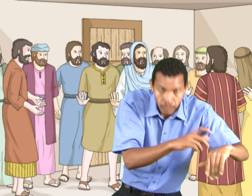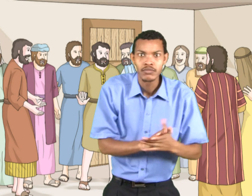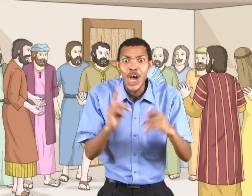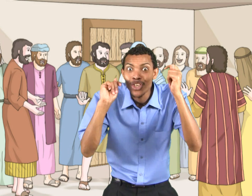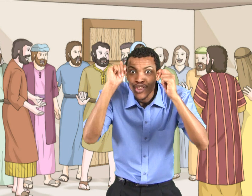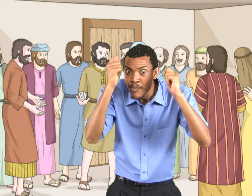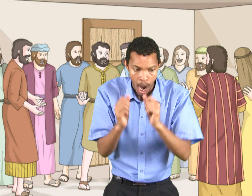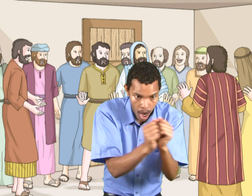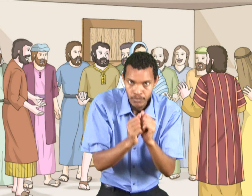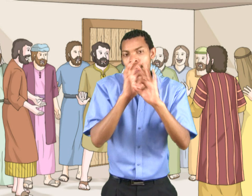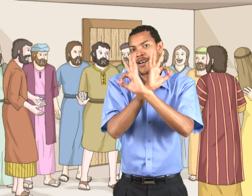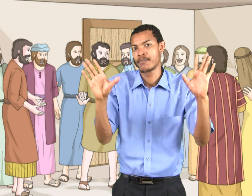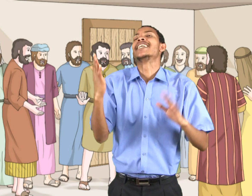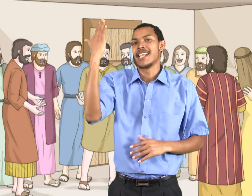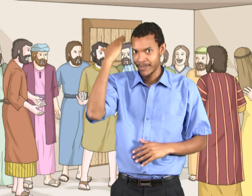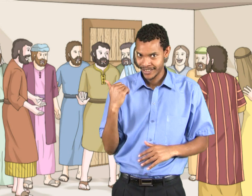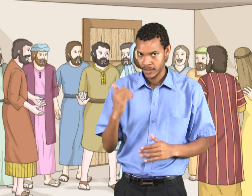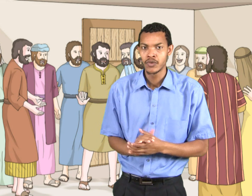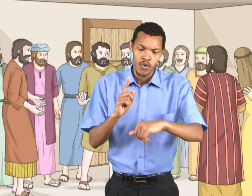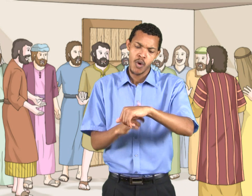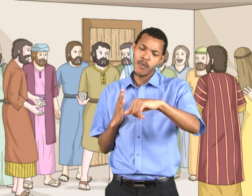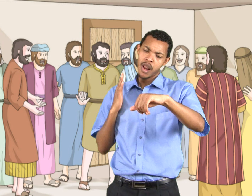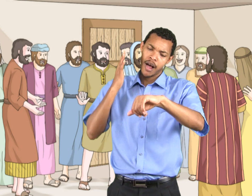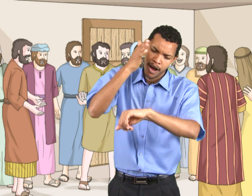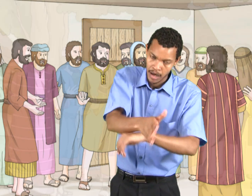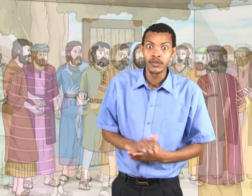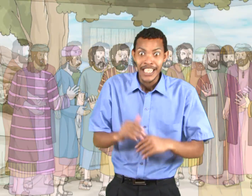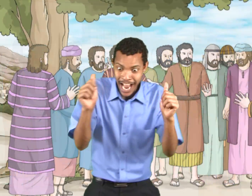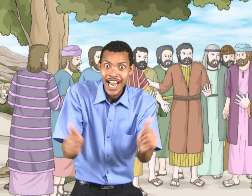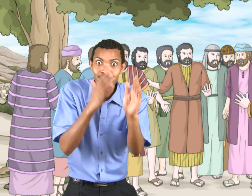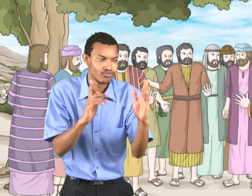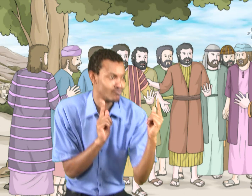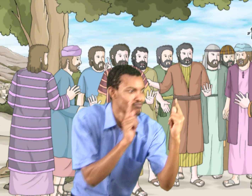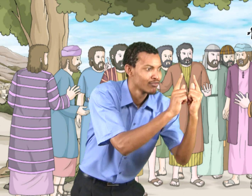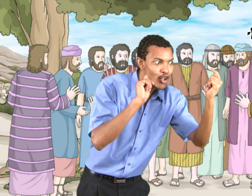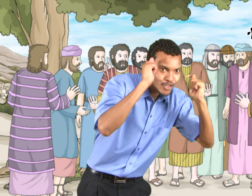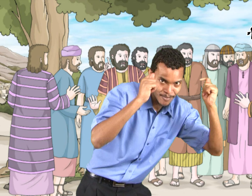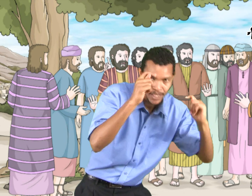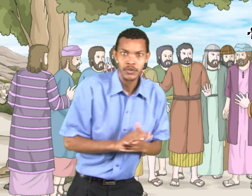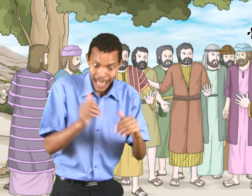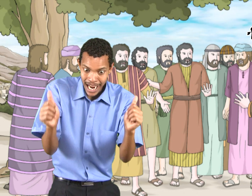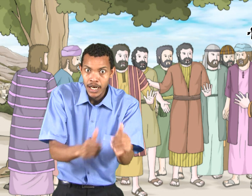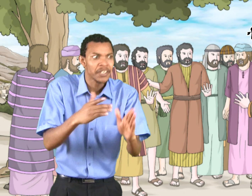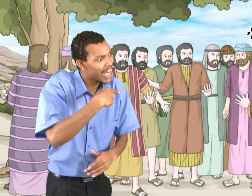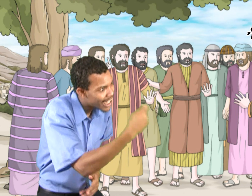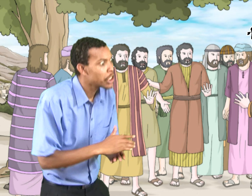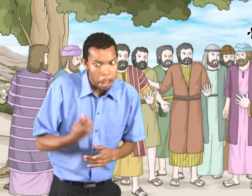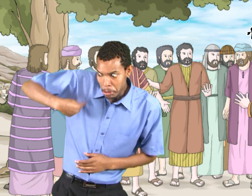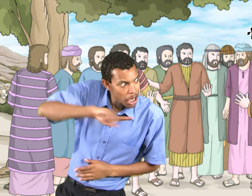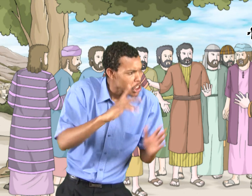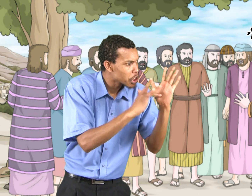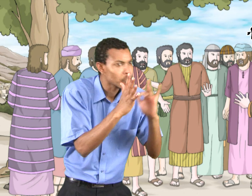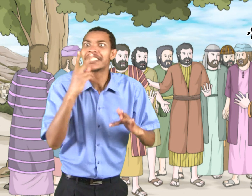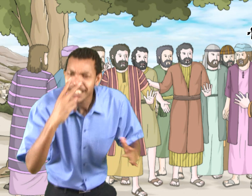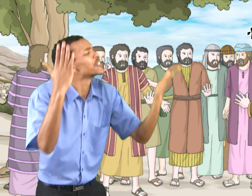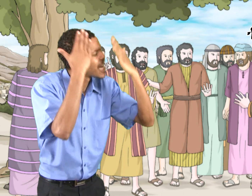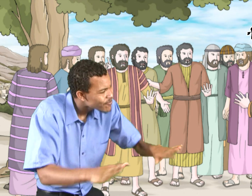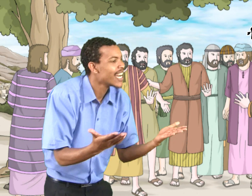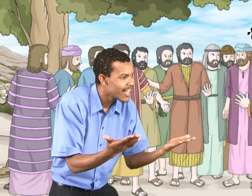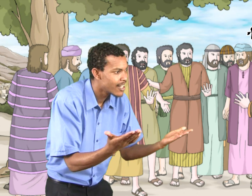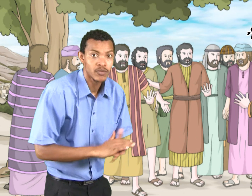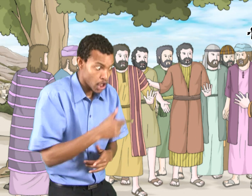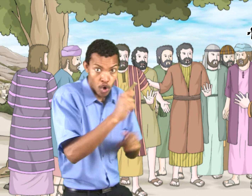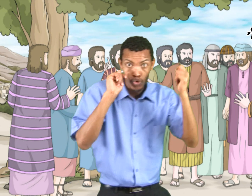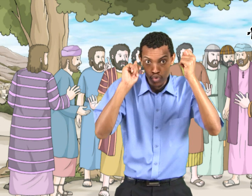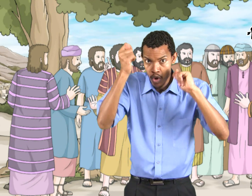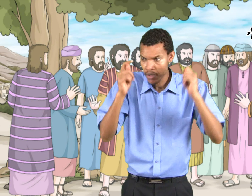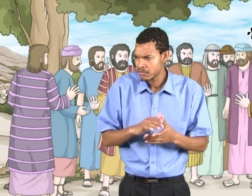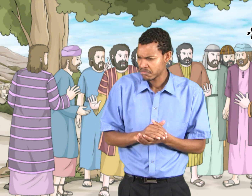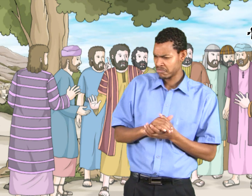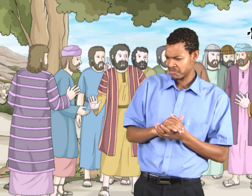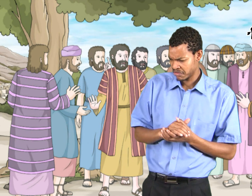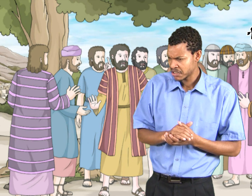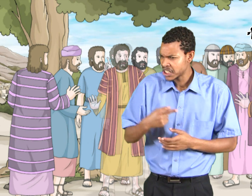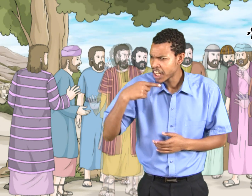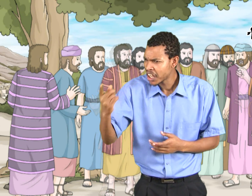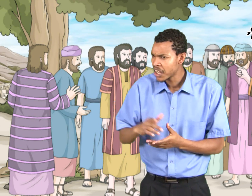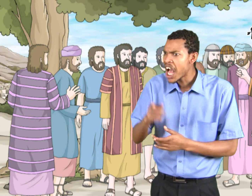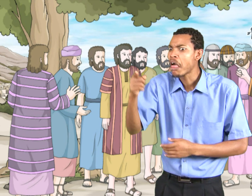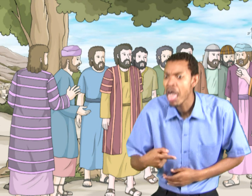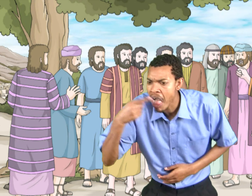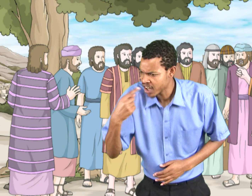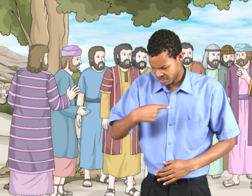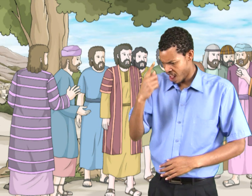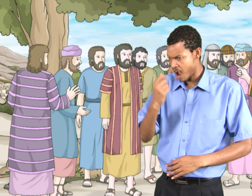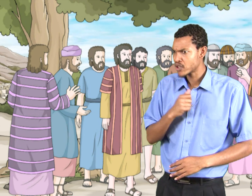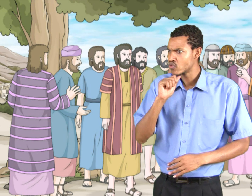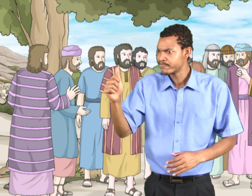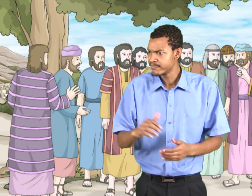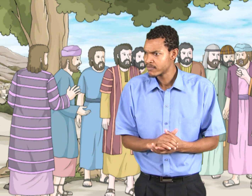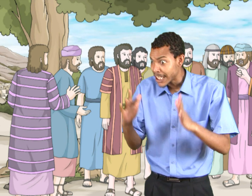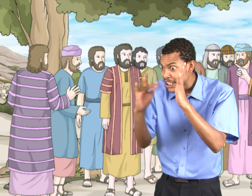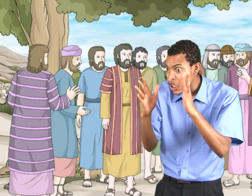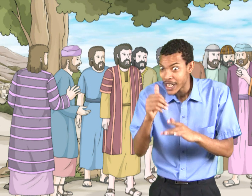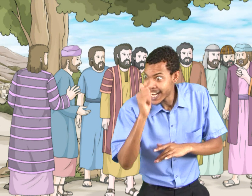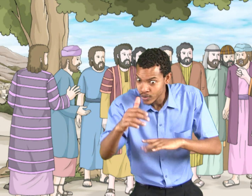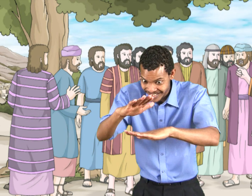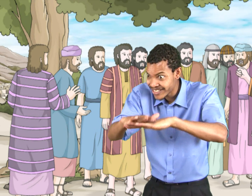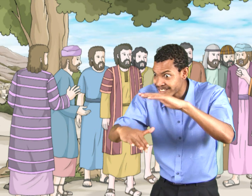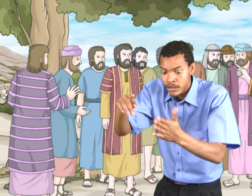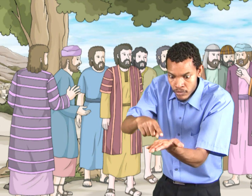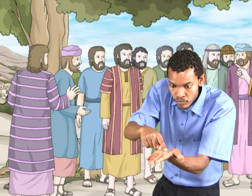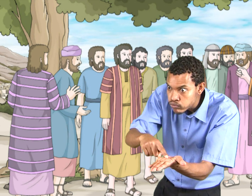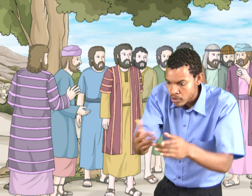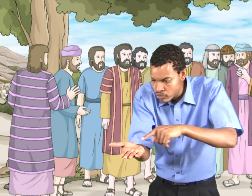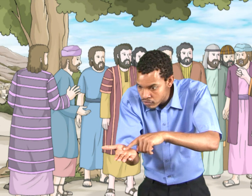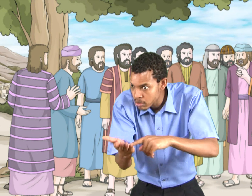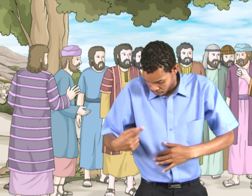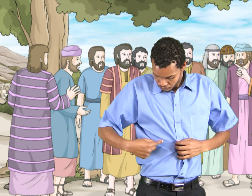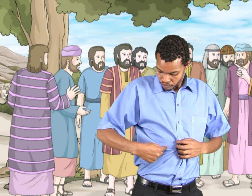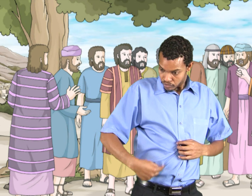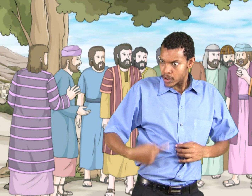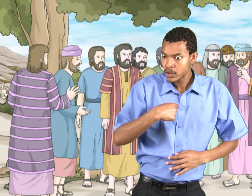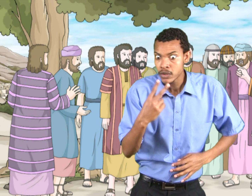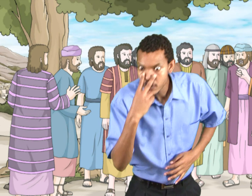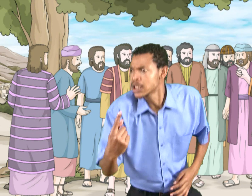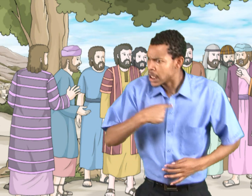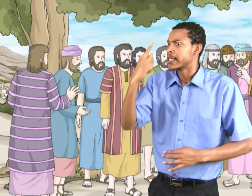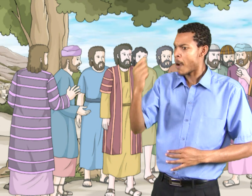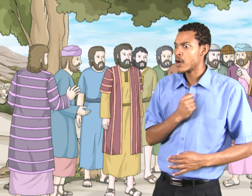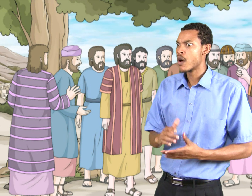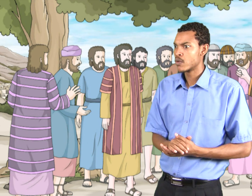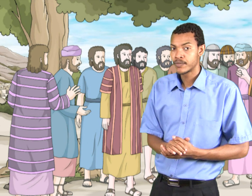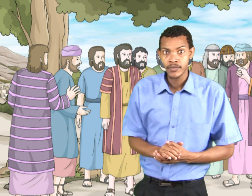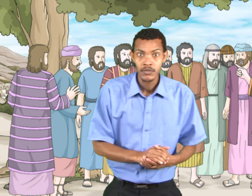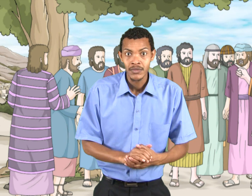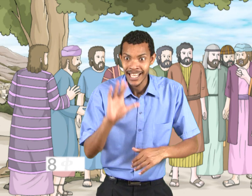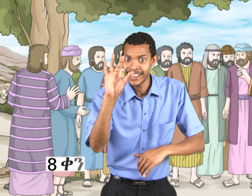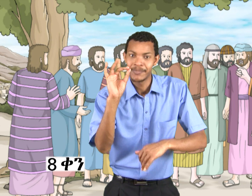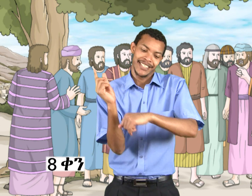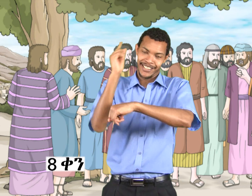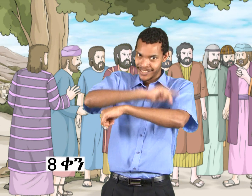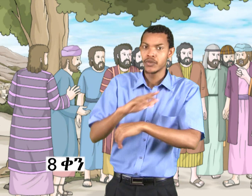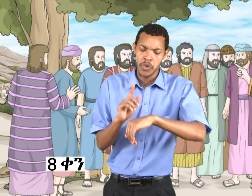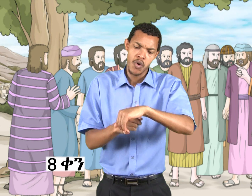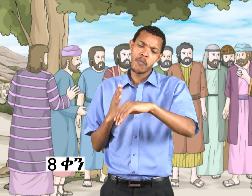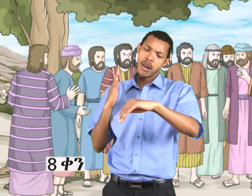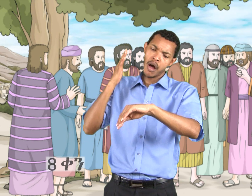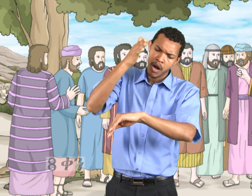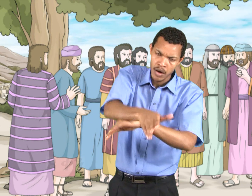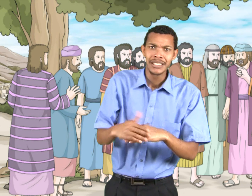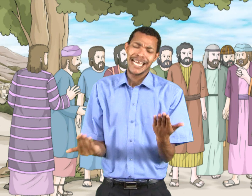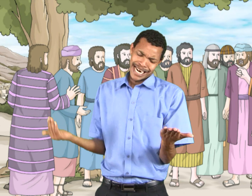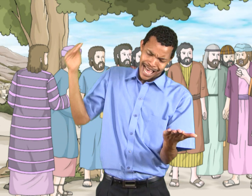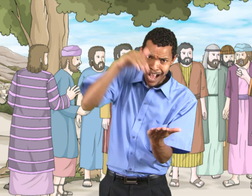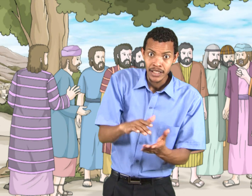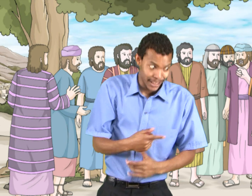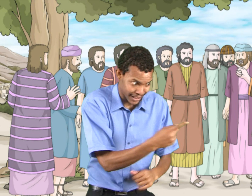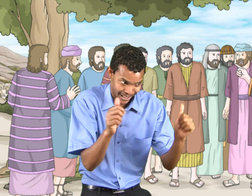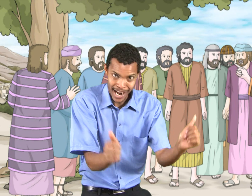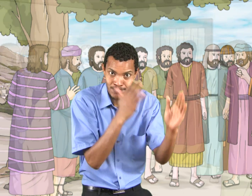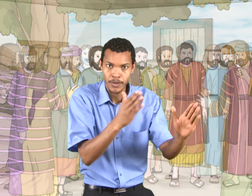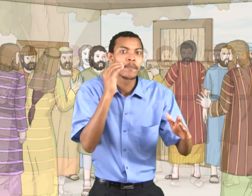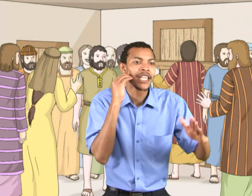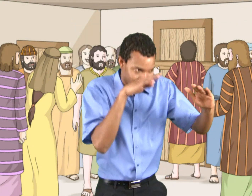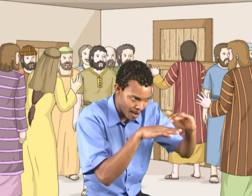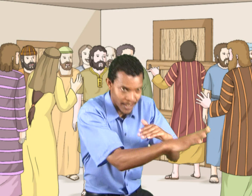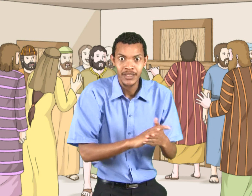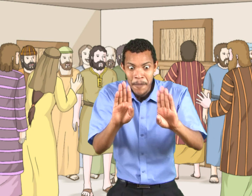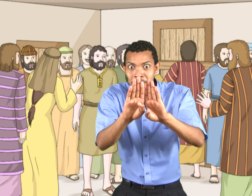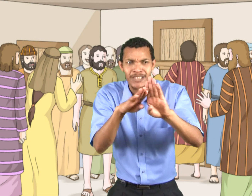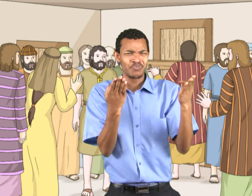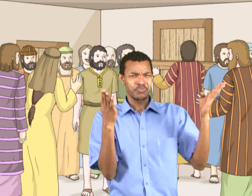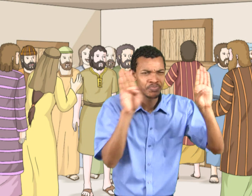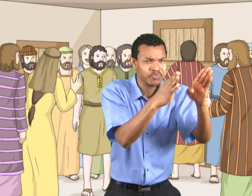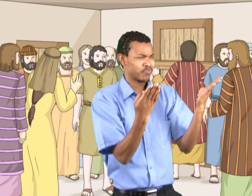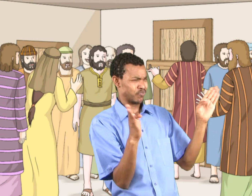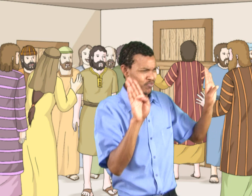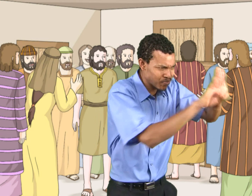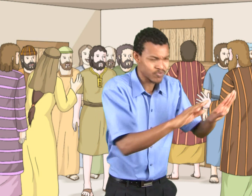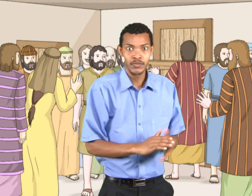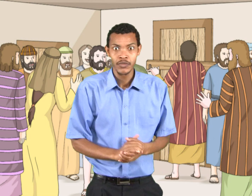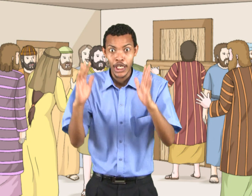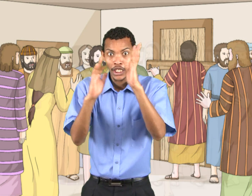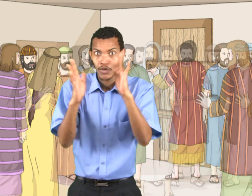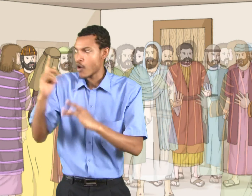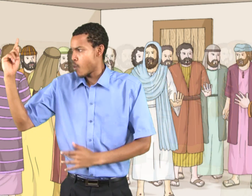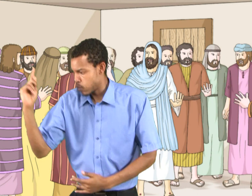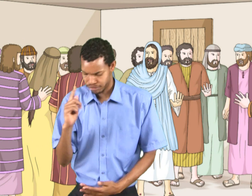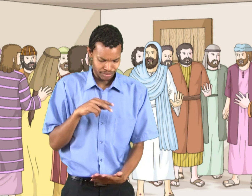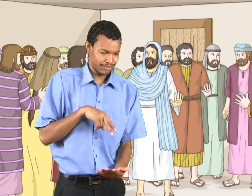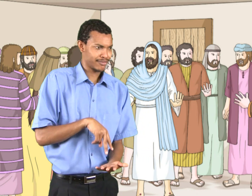But he replied, “Unless I see the nail marks in His hands, and put my finger where the nails have been, and put my hand into His side, I will never believe.” Eight days later, His disciples were once again inside with the doors locked, and Thomas was with them.